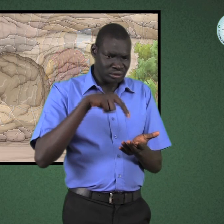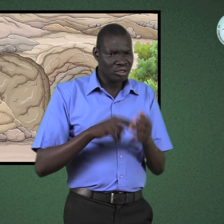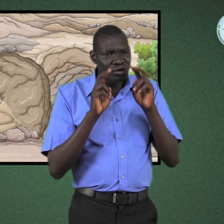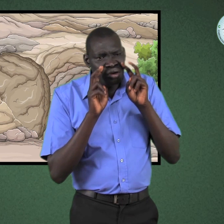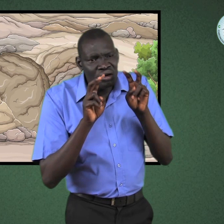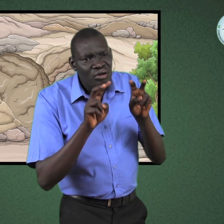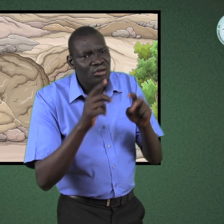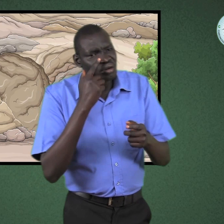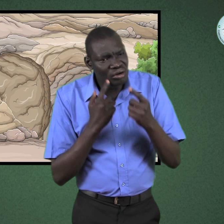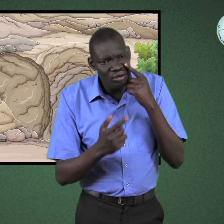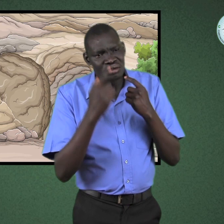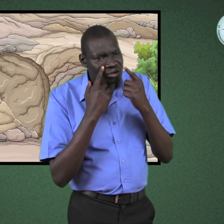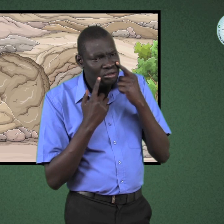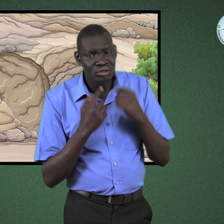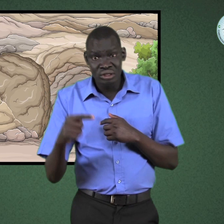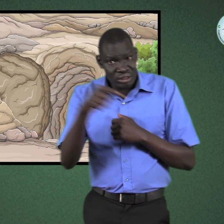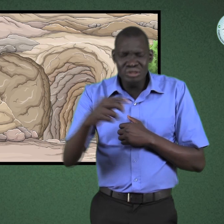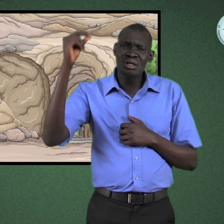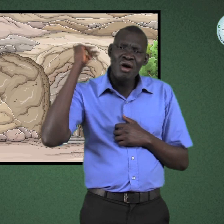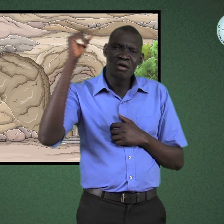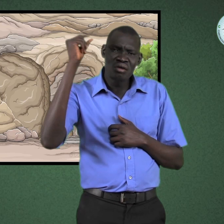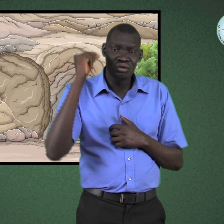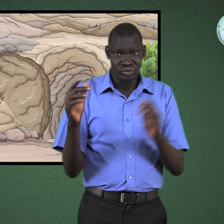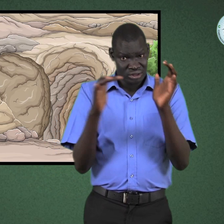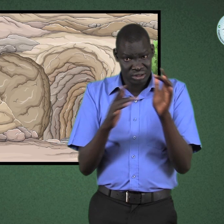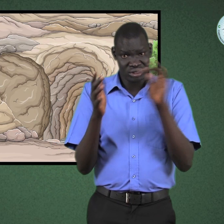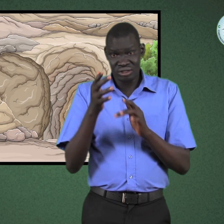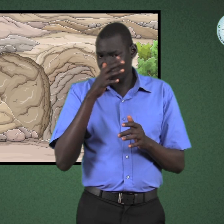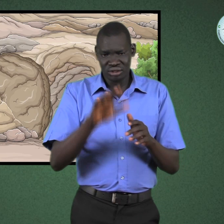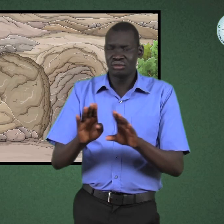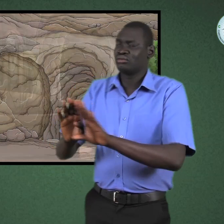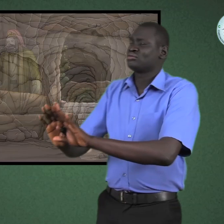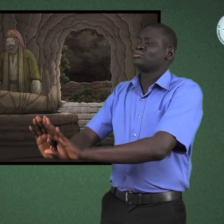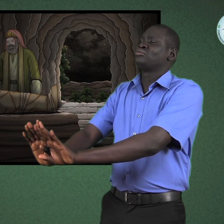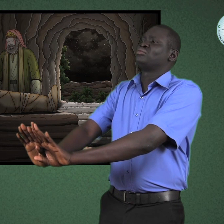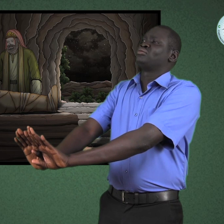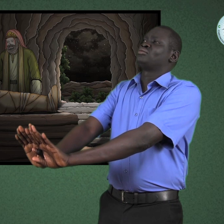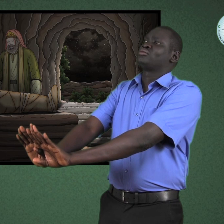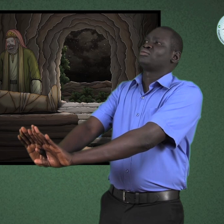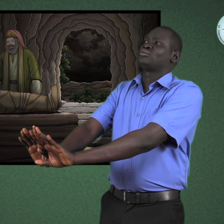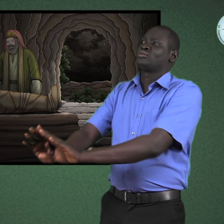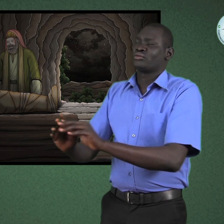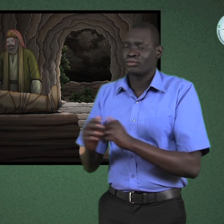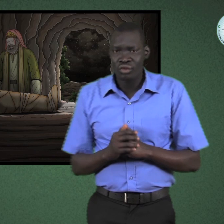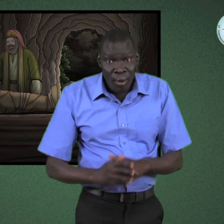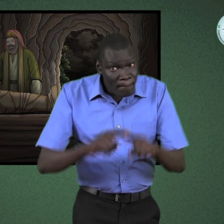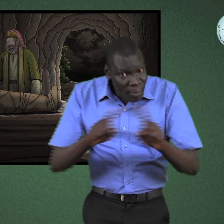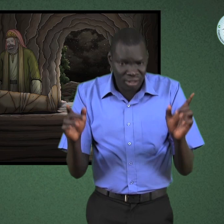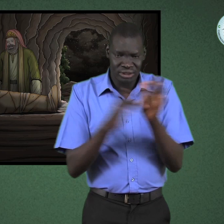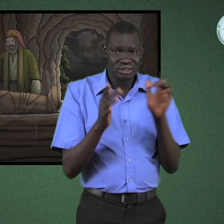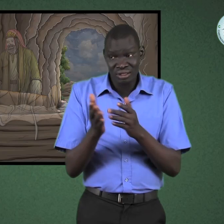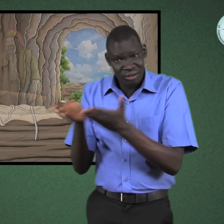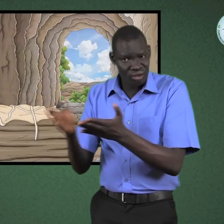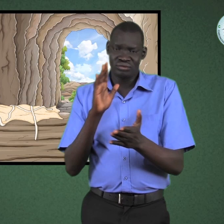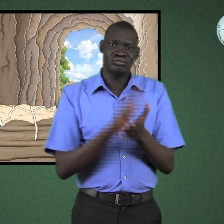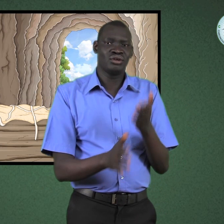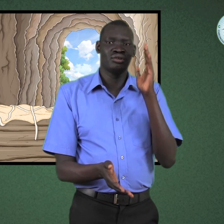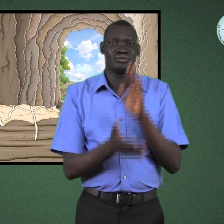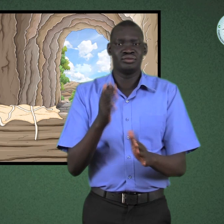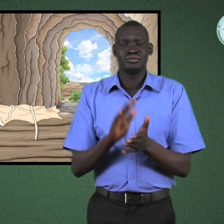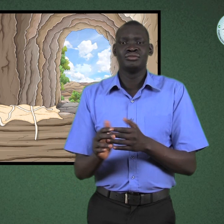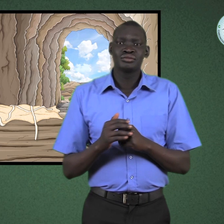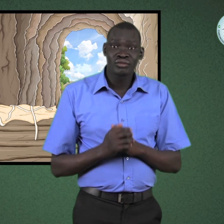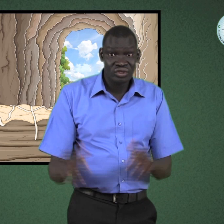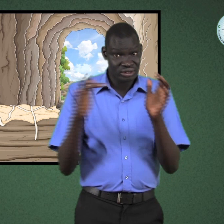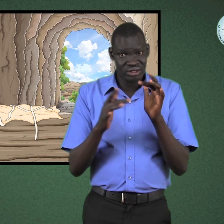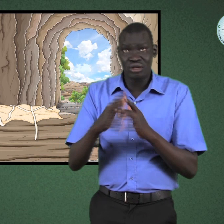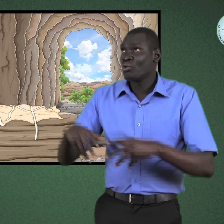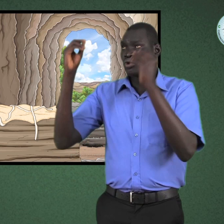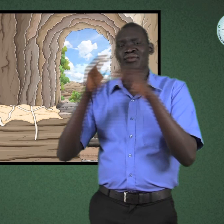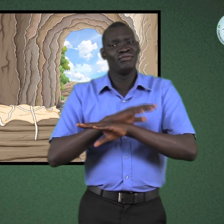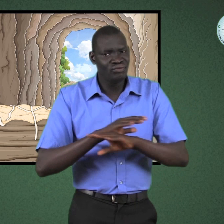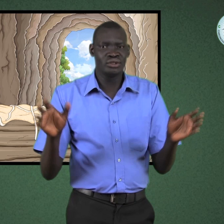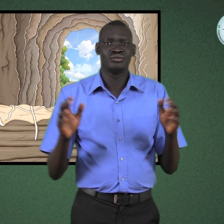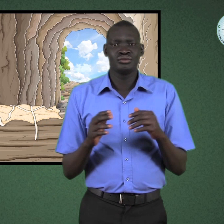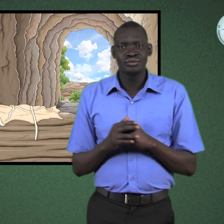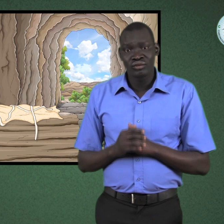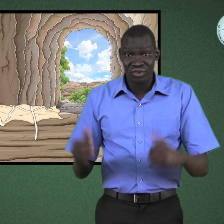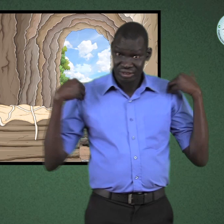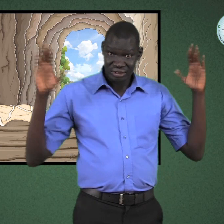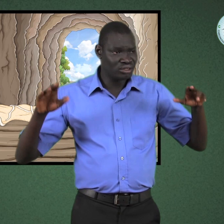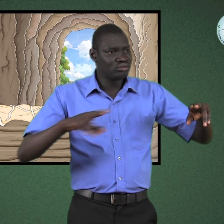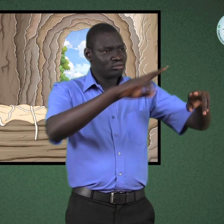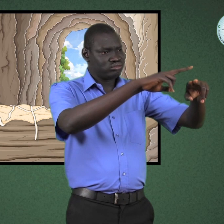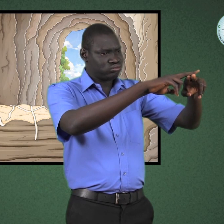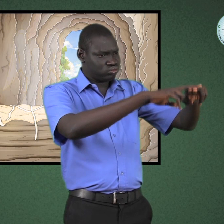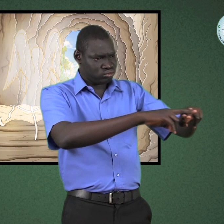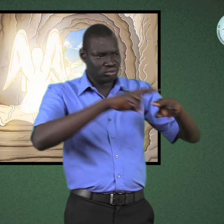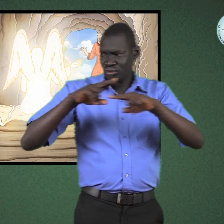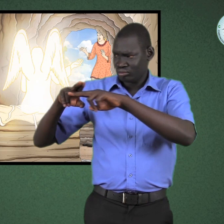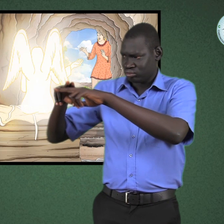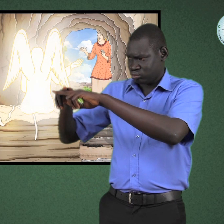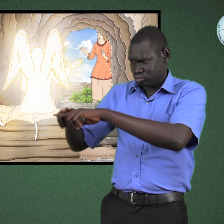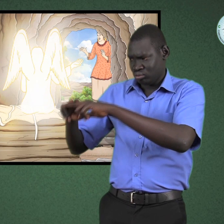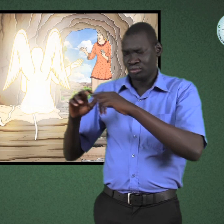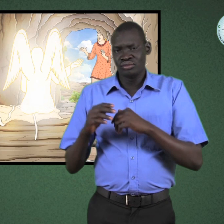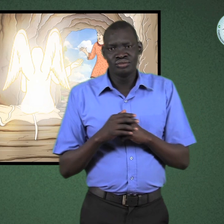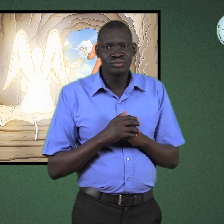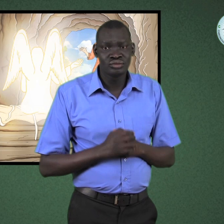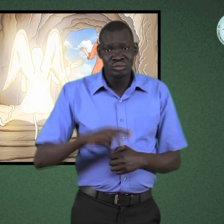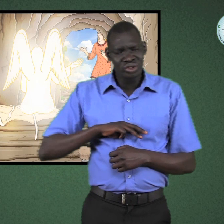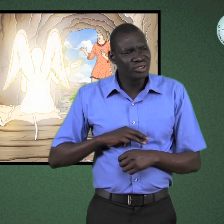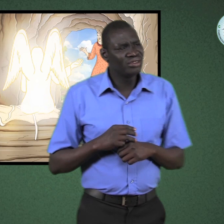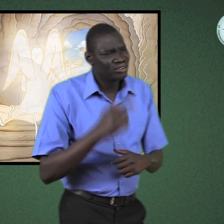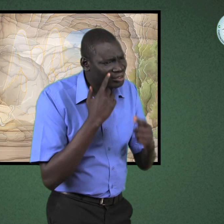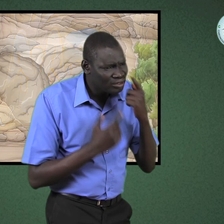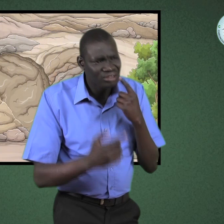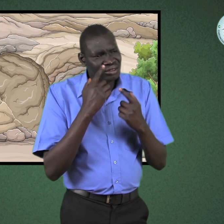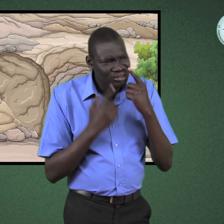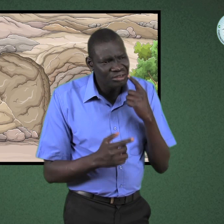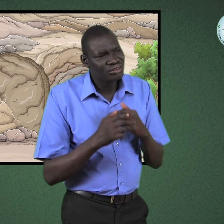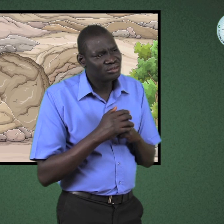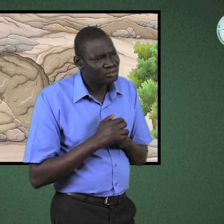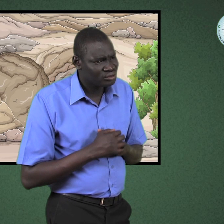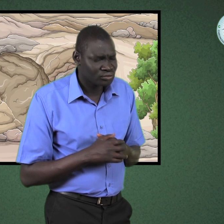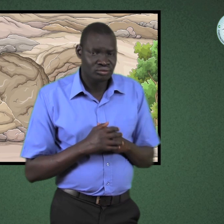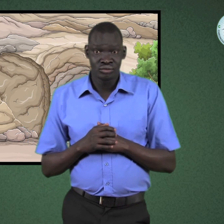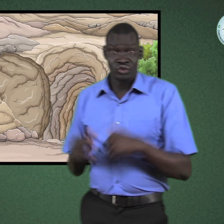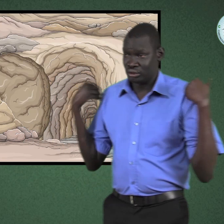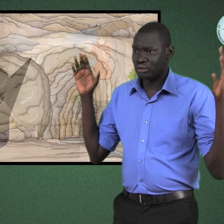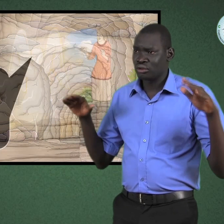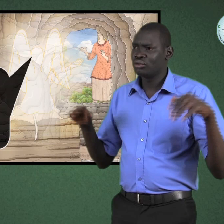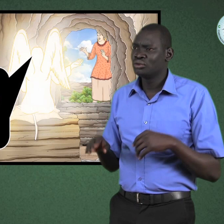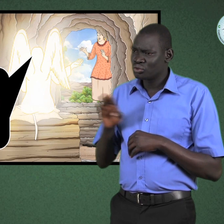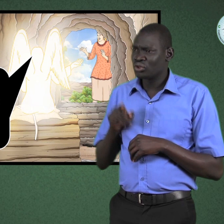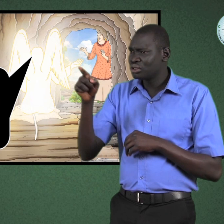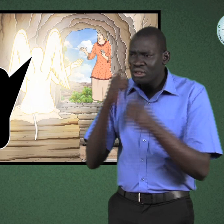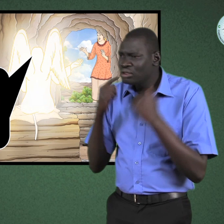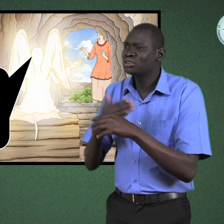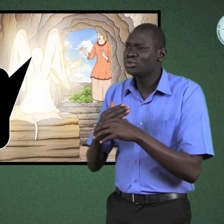And as she wept, she bent down to look into the tomb, and she saw two angels in white sitting where the body of Jesus had lain, one at the head and the other at the feet.